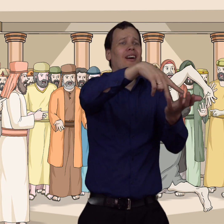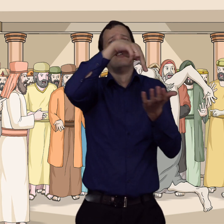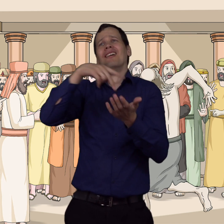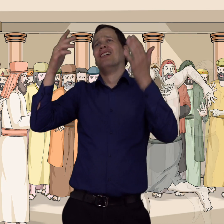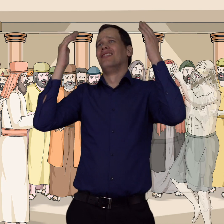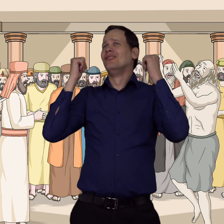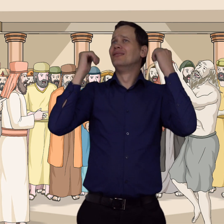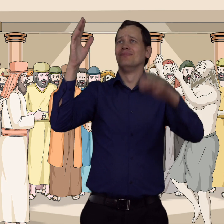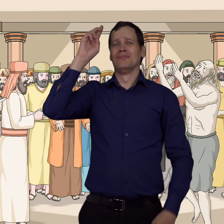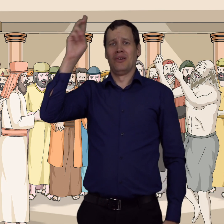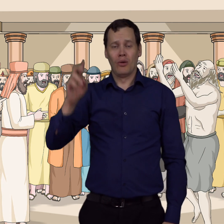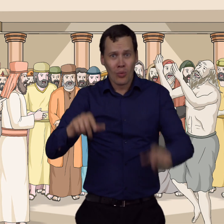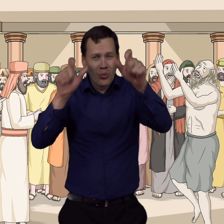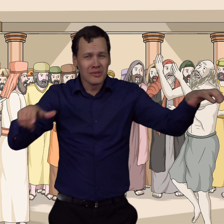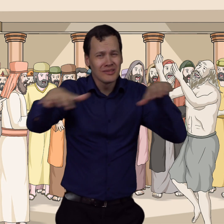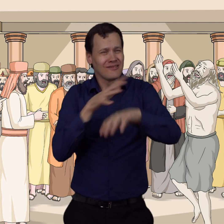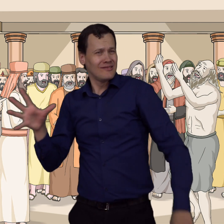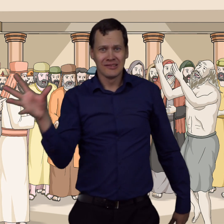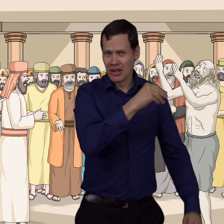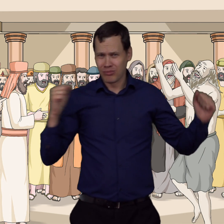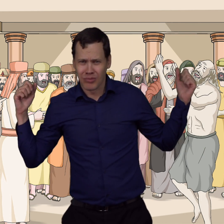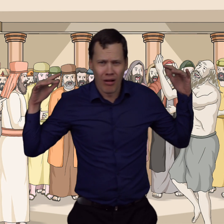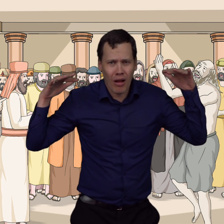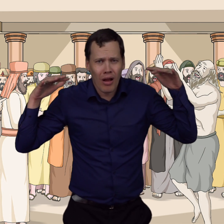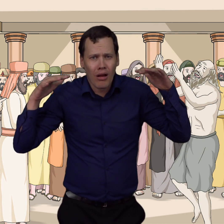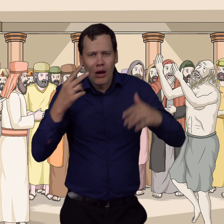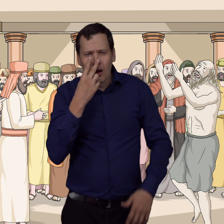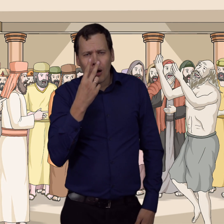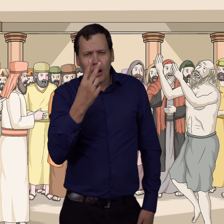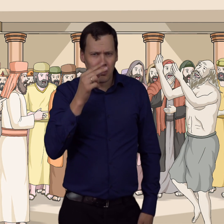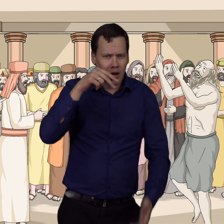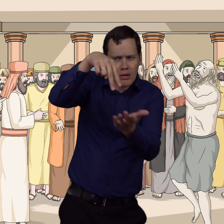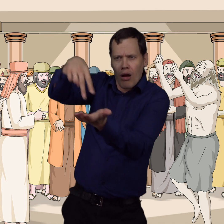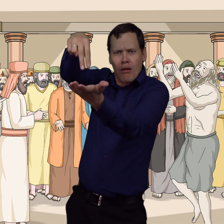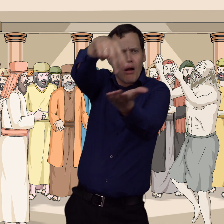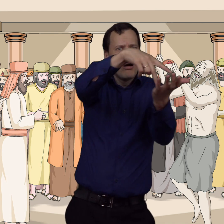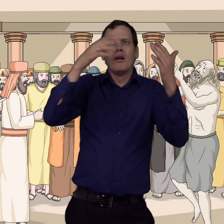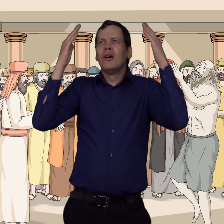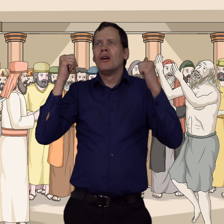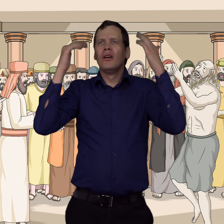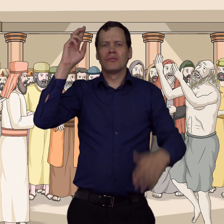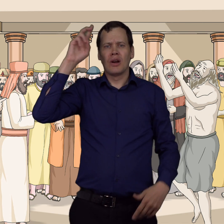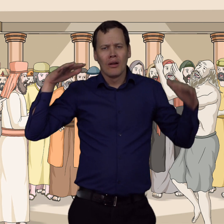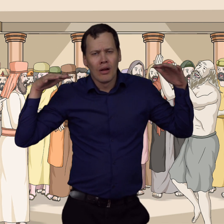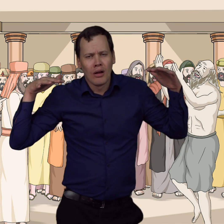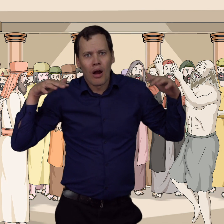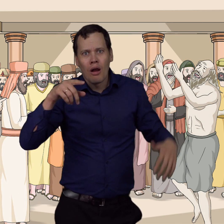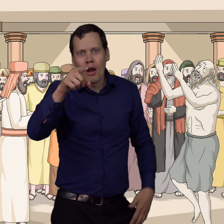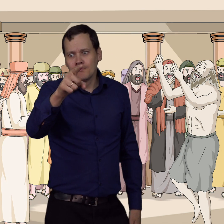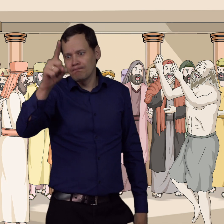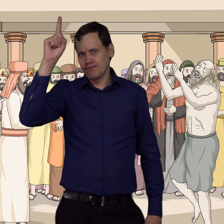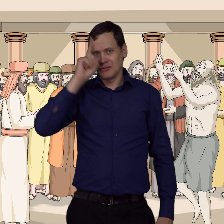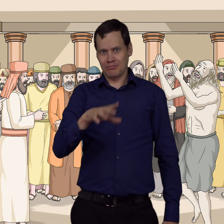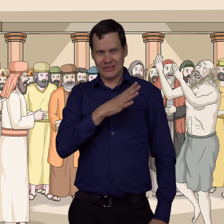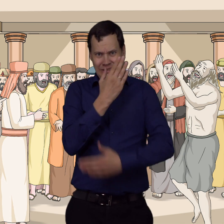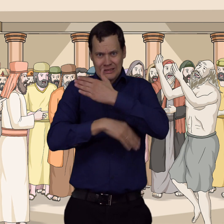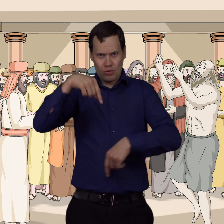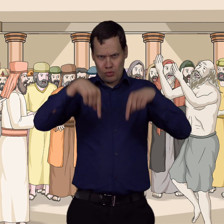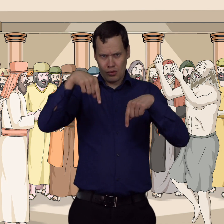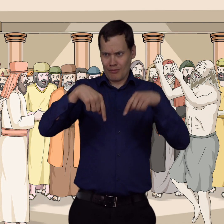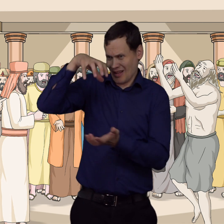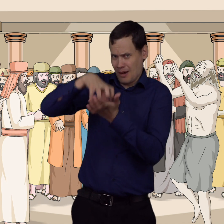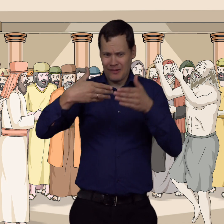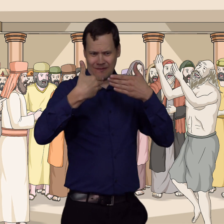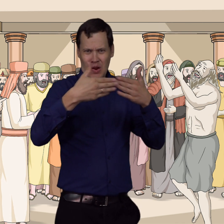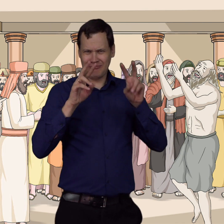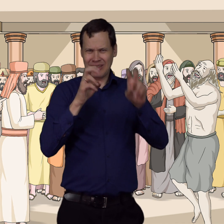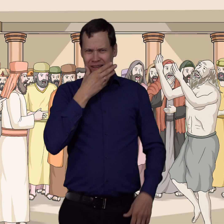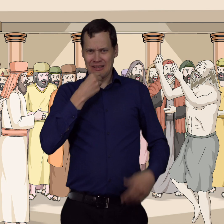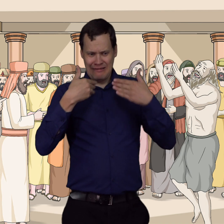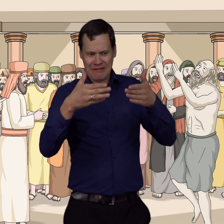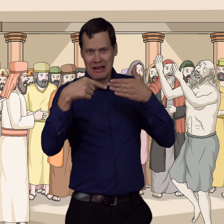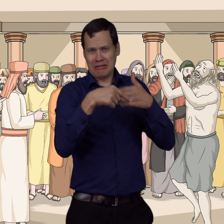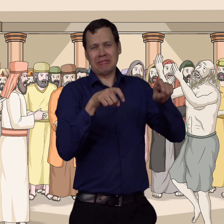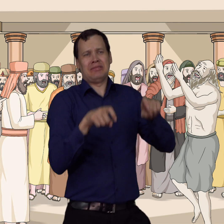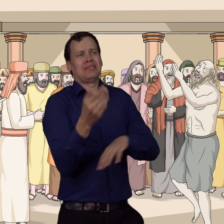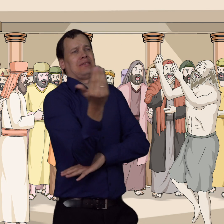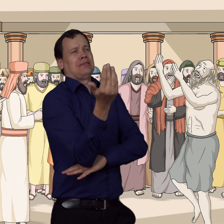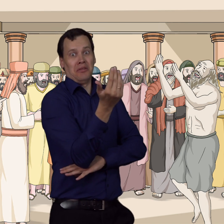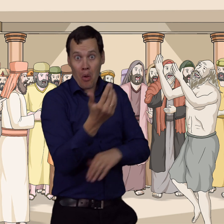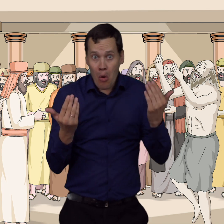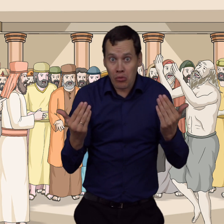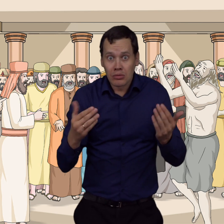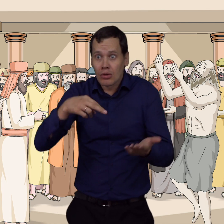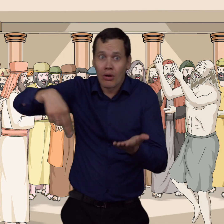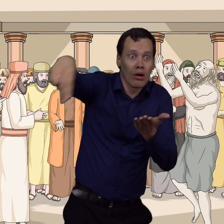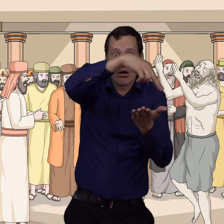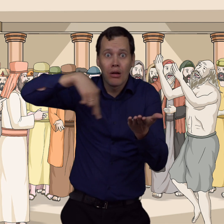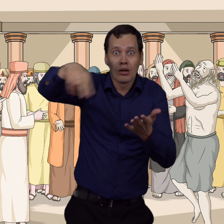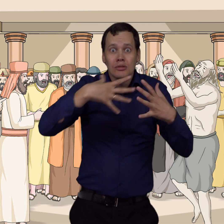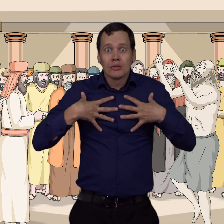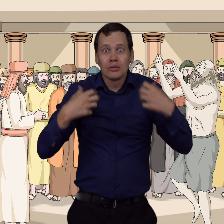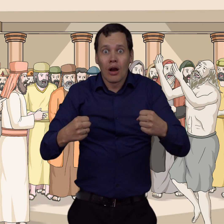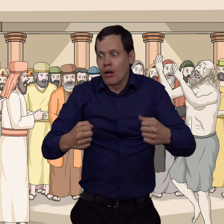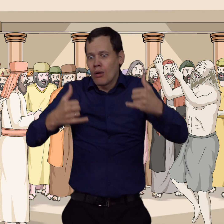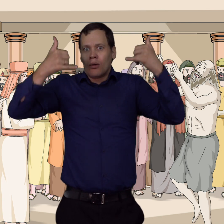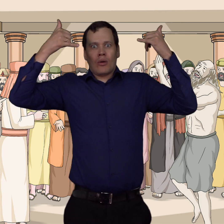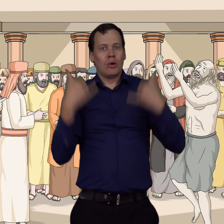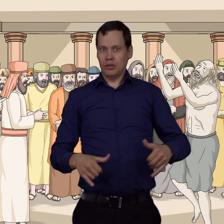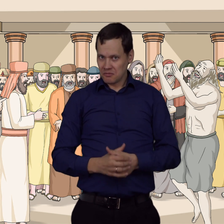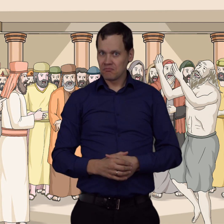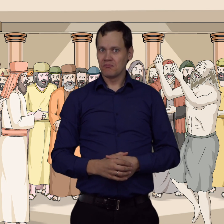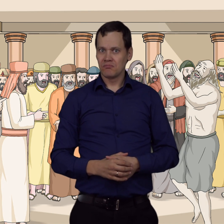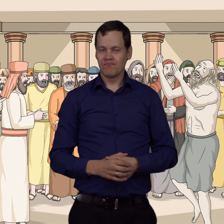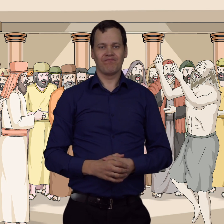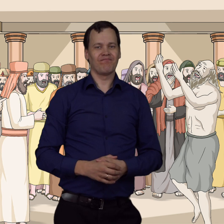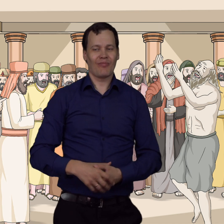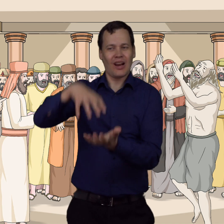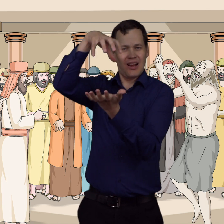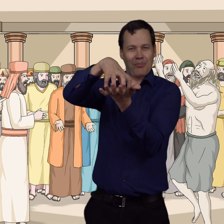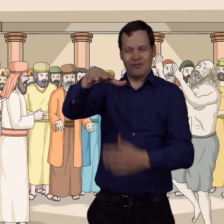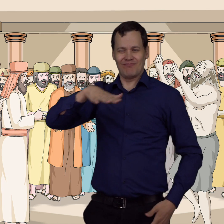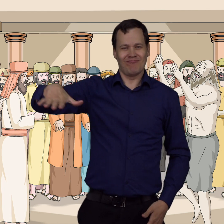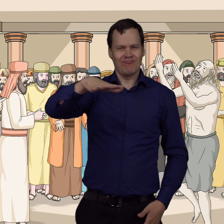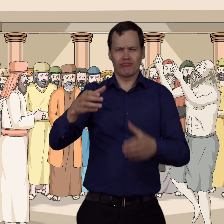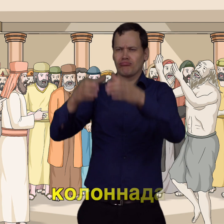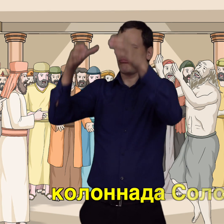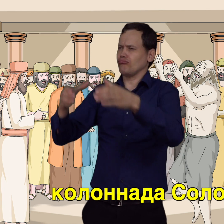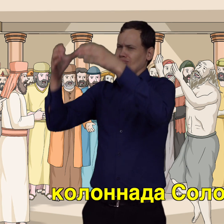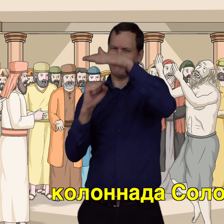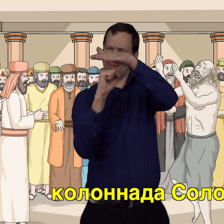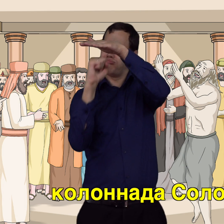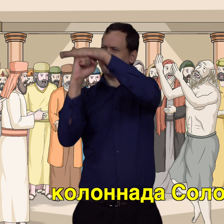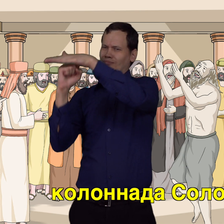When all the people saw him walking and praising God, they recognized him as the man who used to sit begging at the Beautiful Gate of the temple, and they were filled with wonder and amazement at what had happened to him.